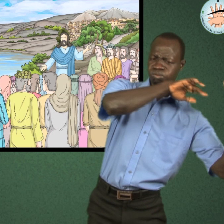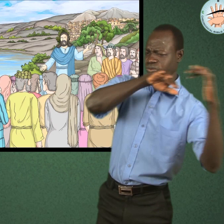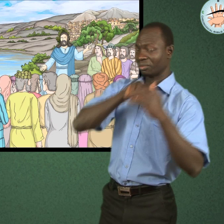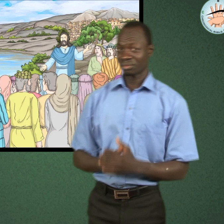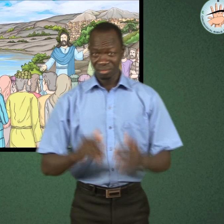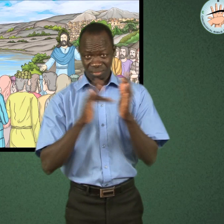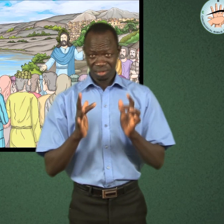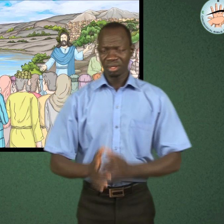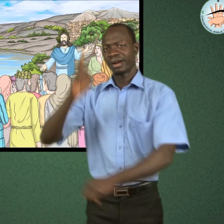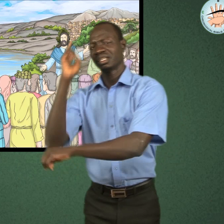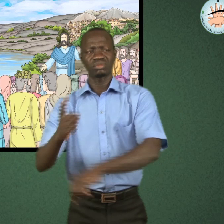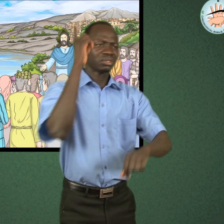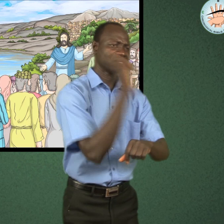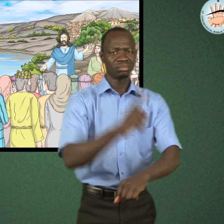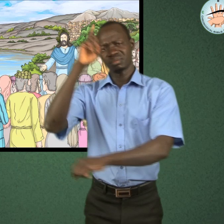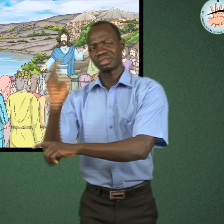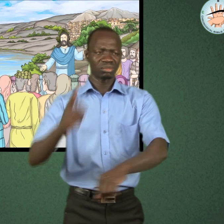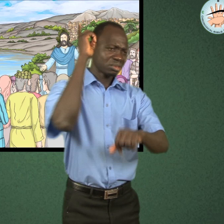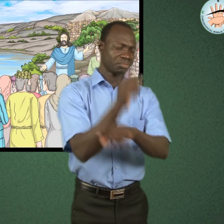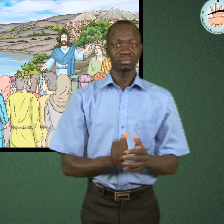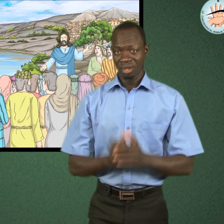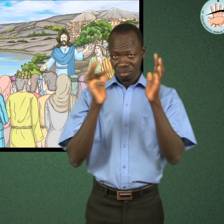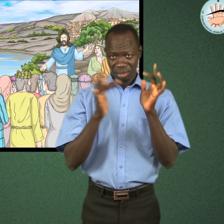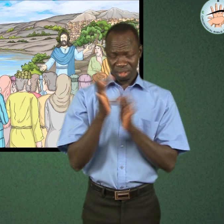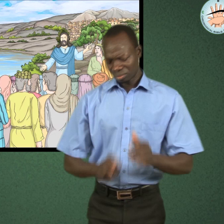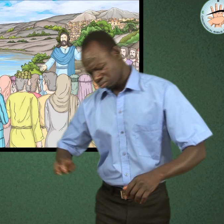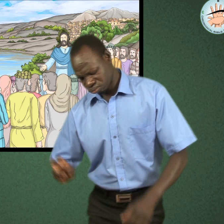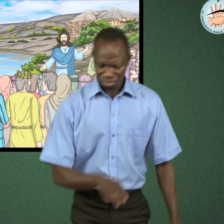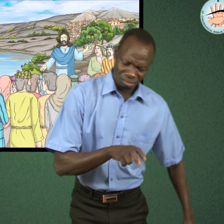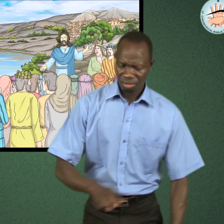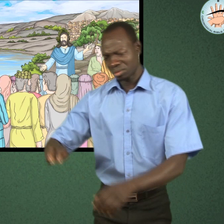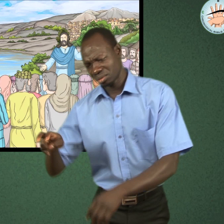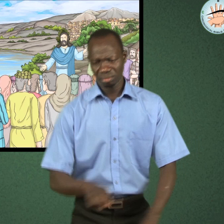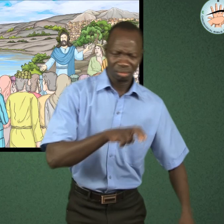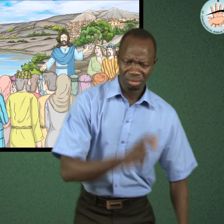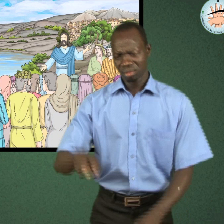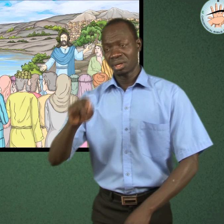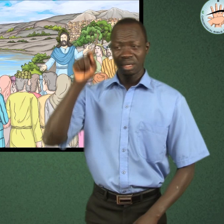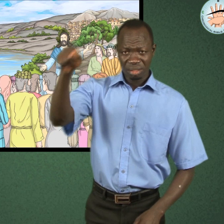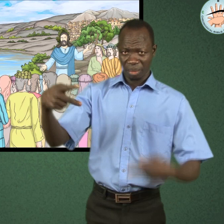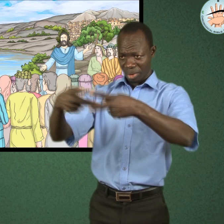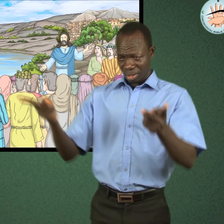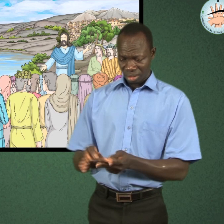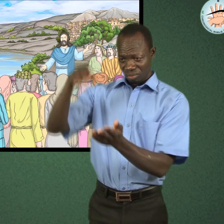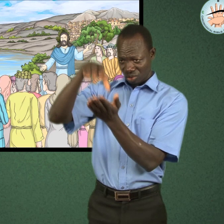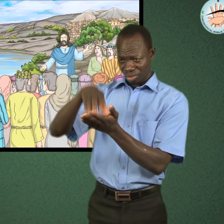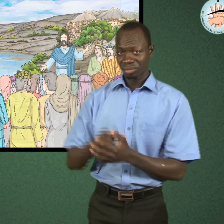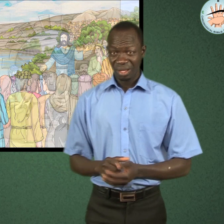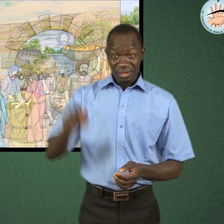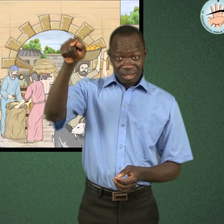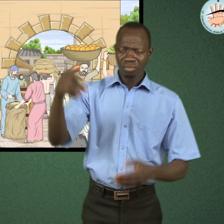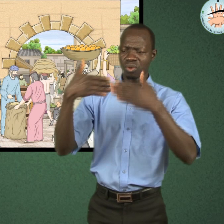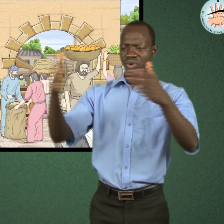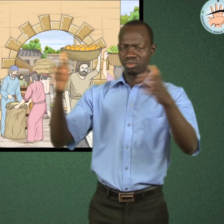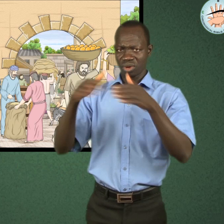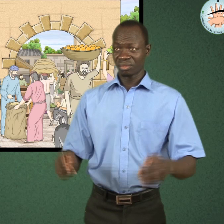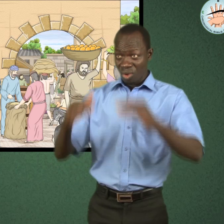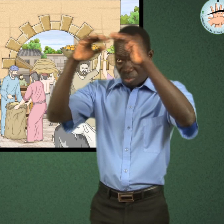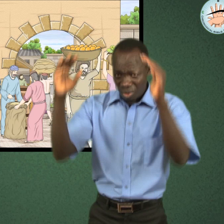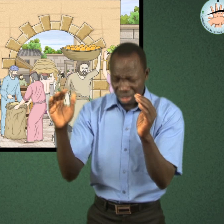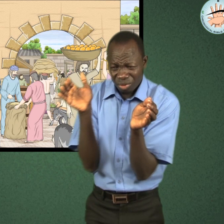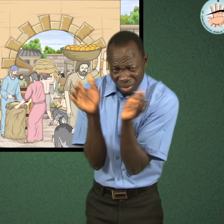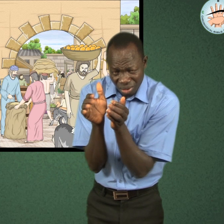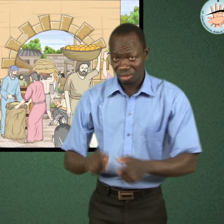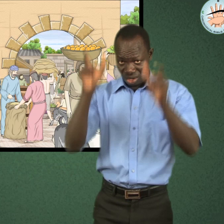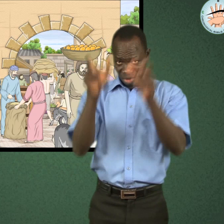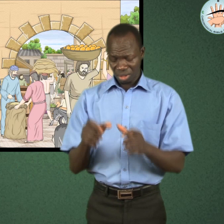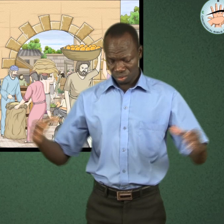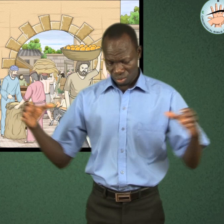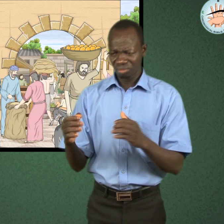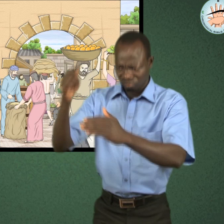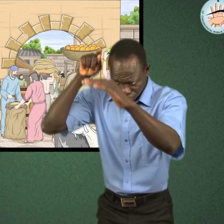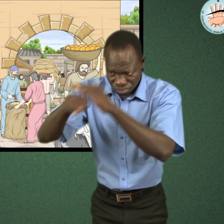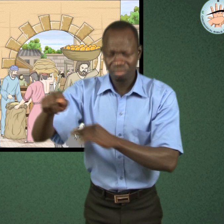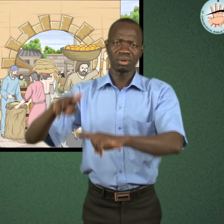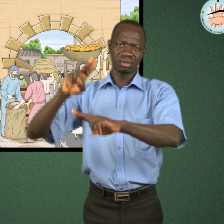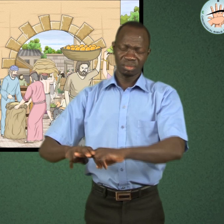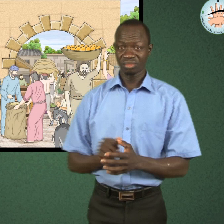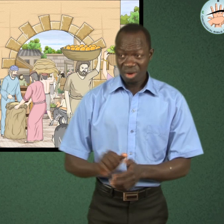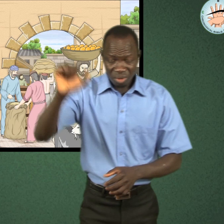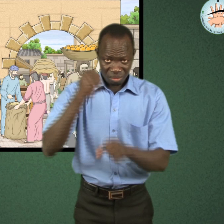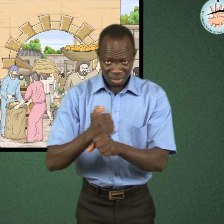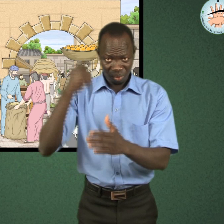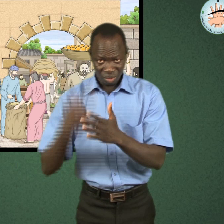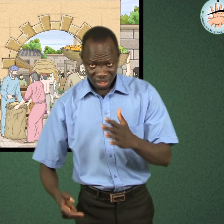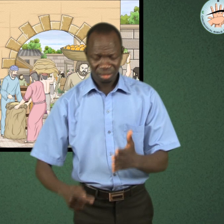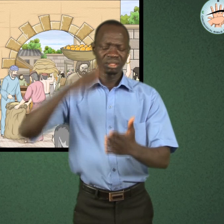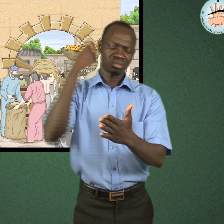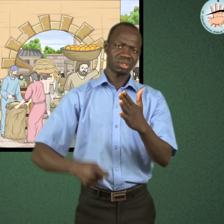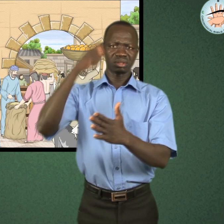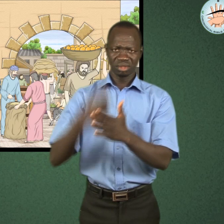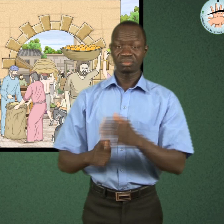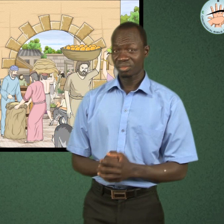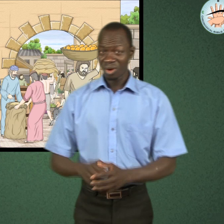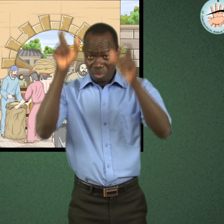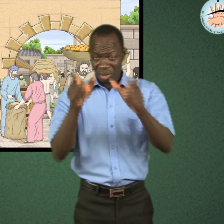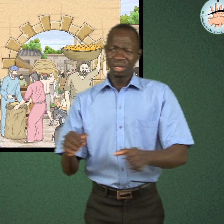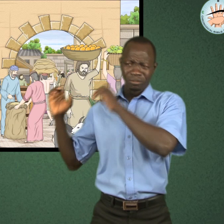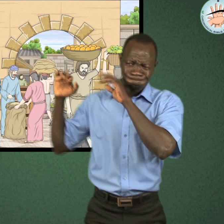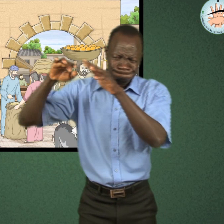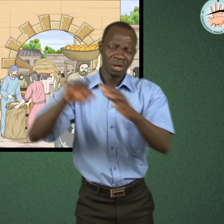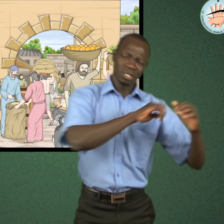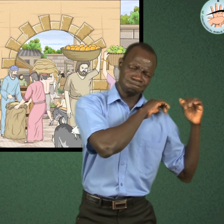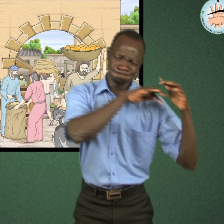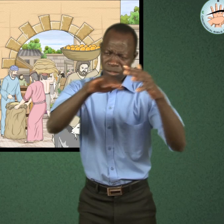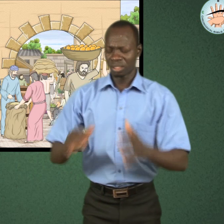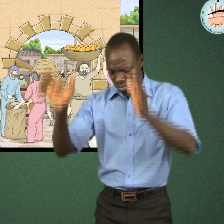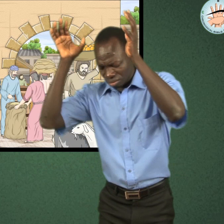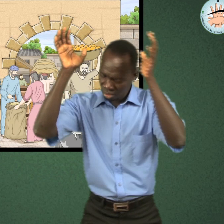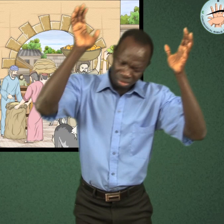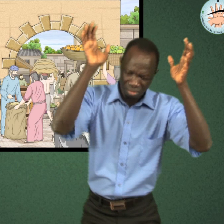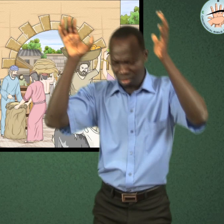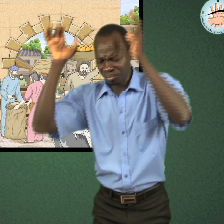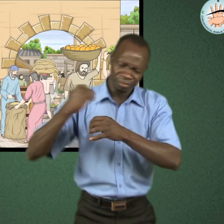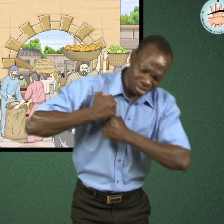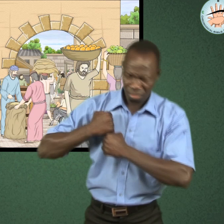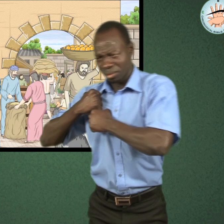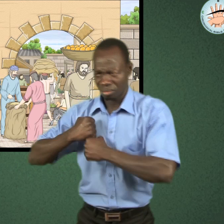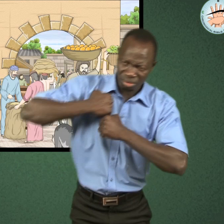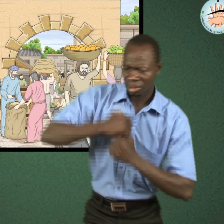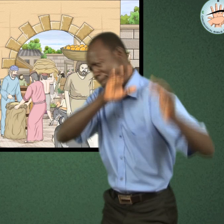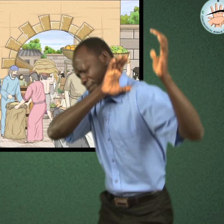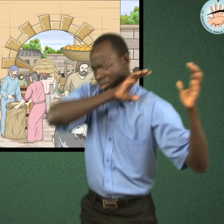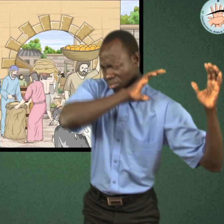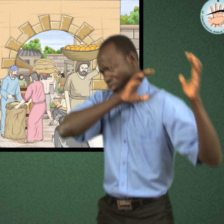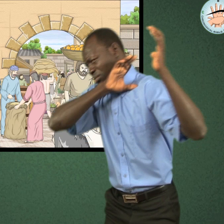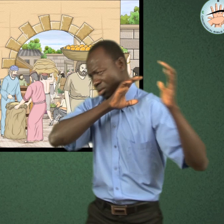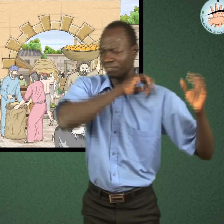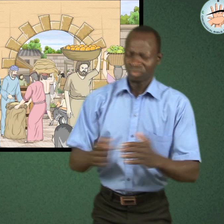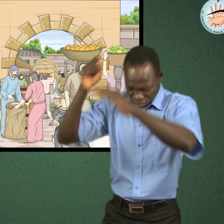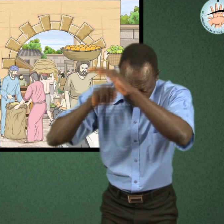All the people came to Him, and He taught them there.